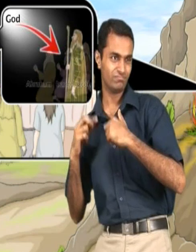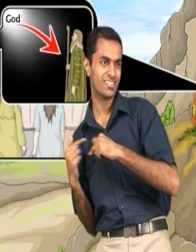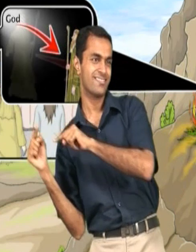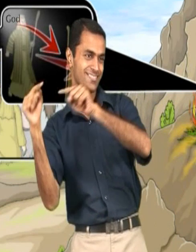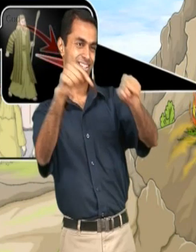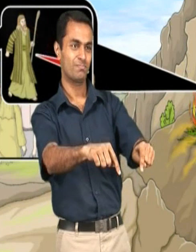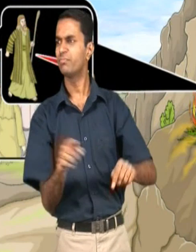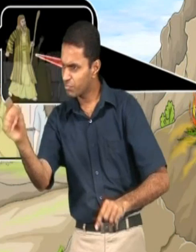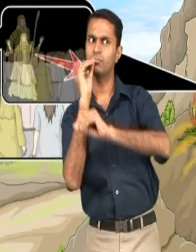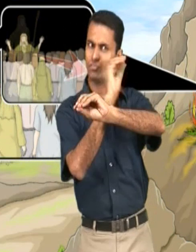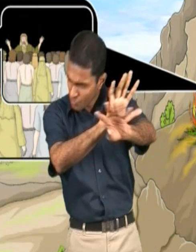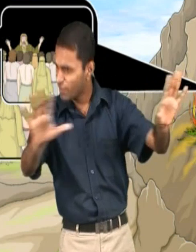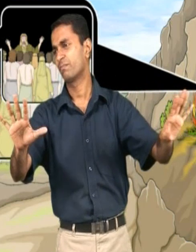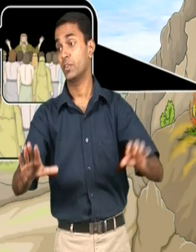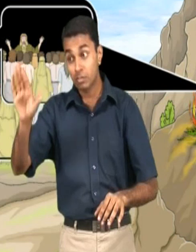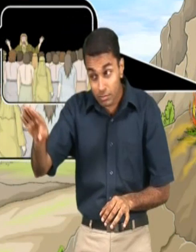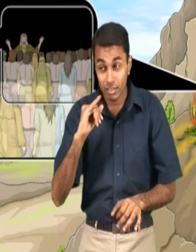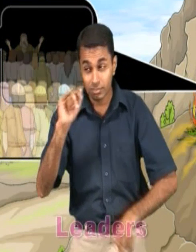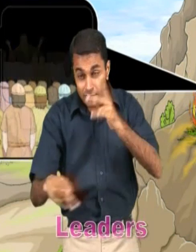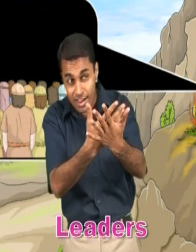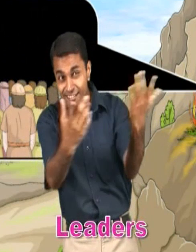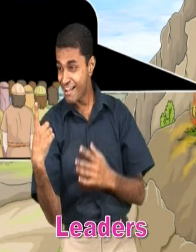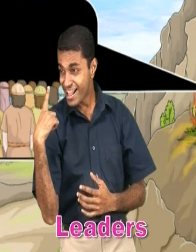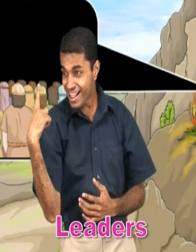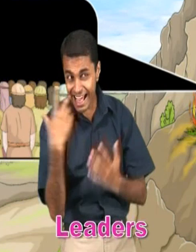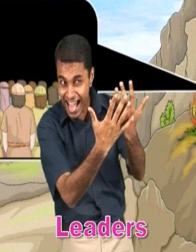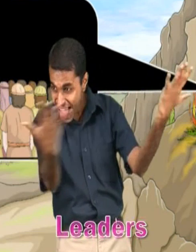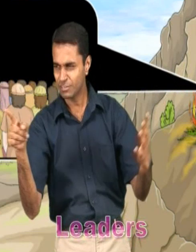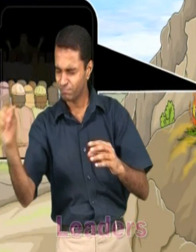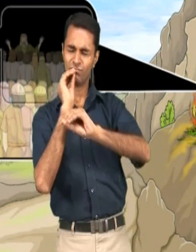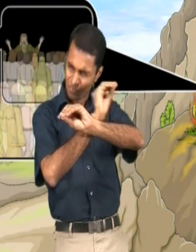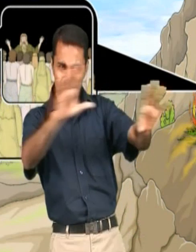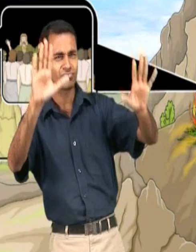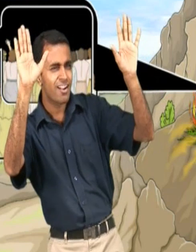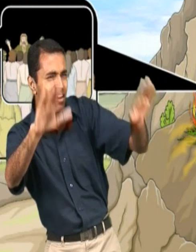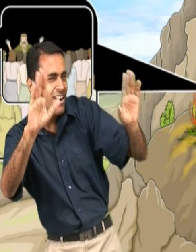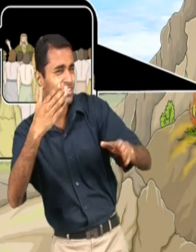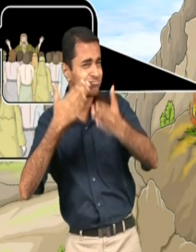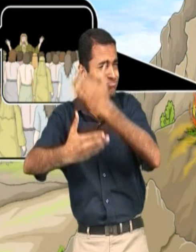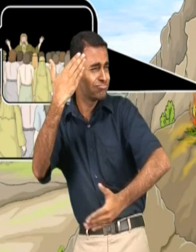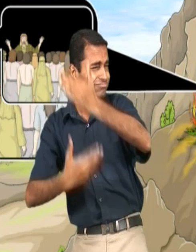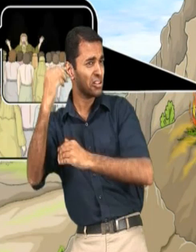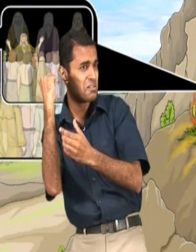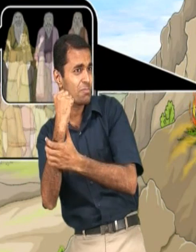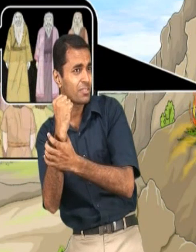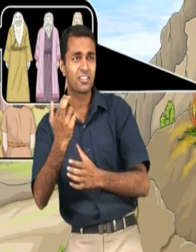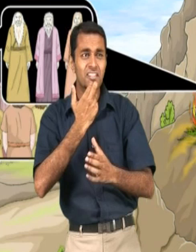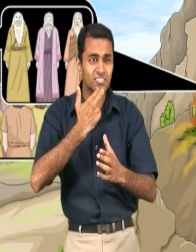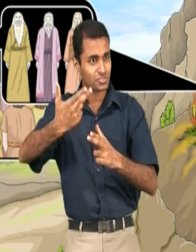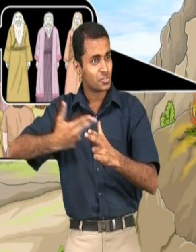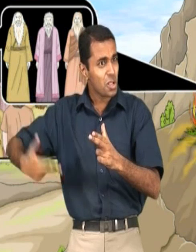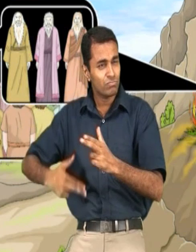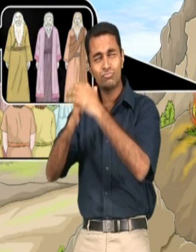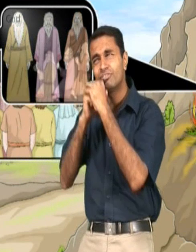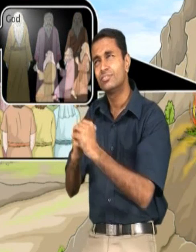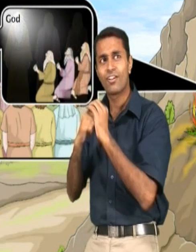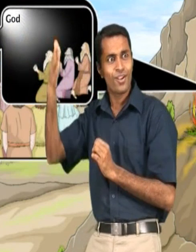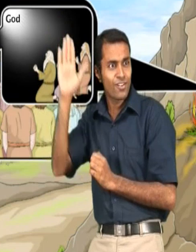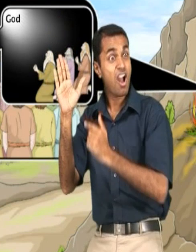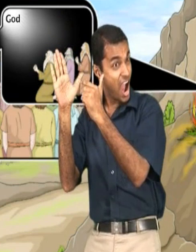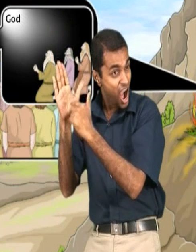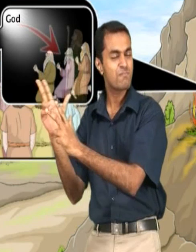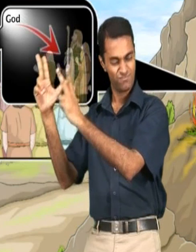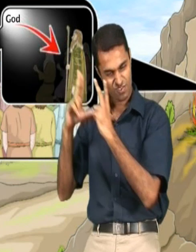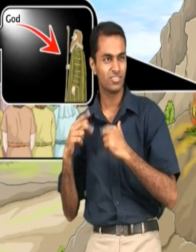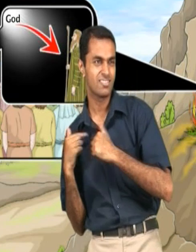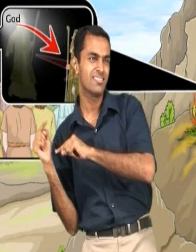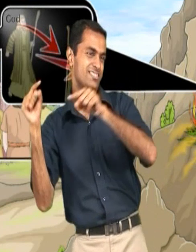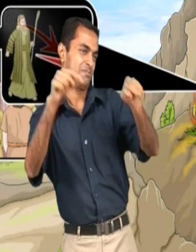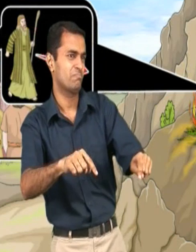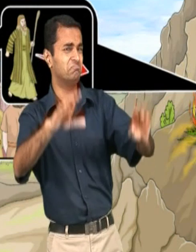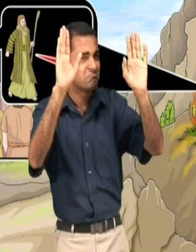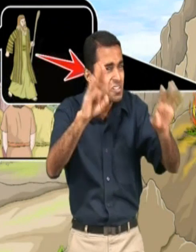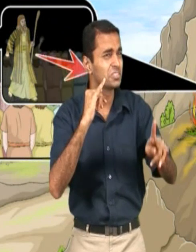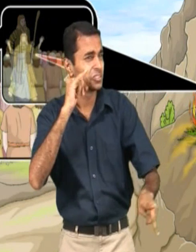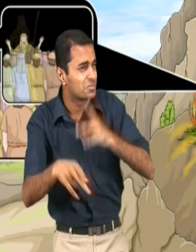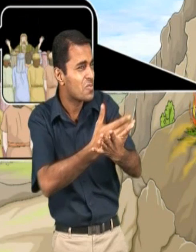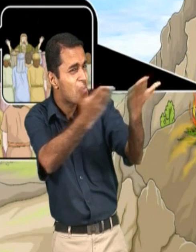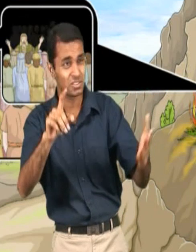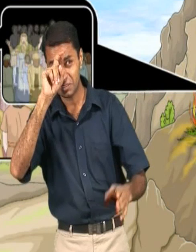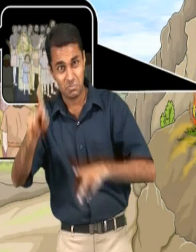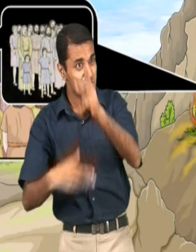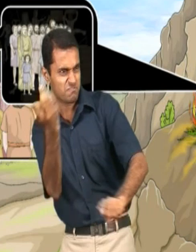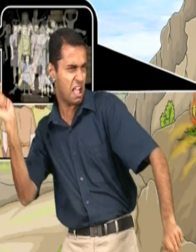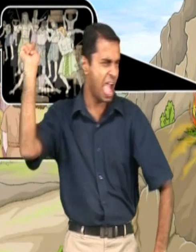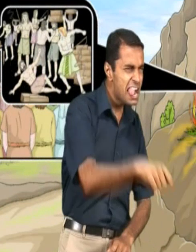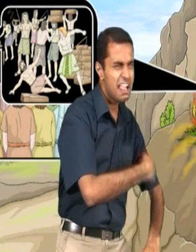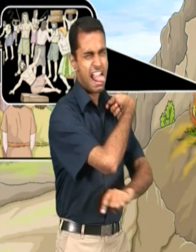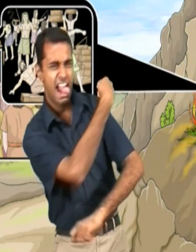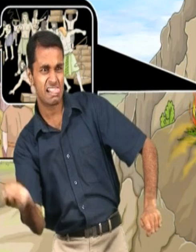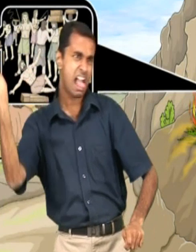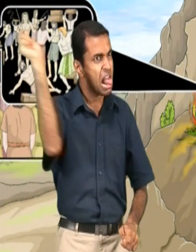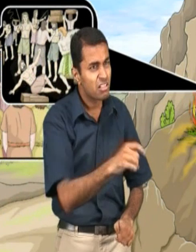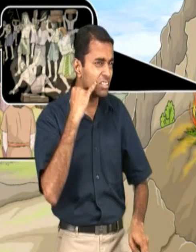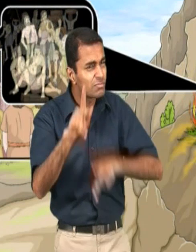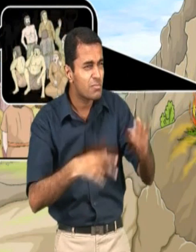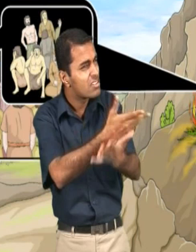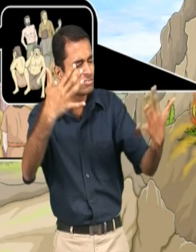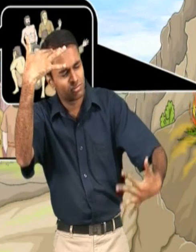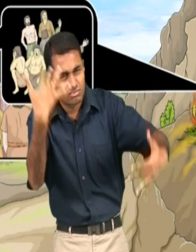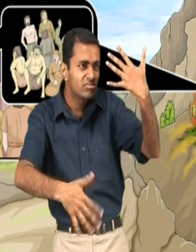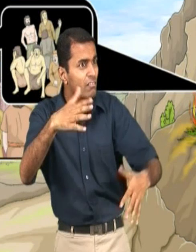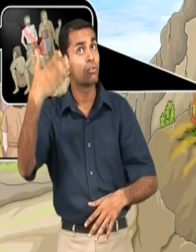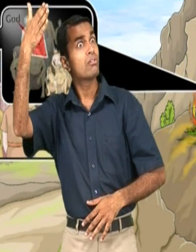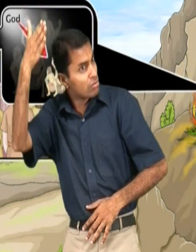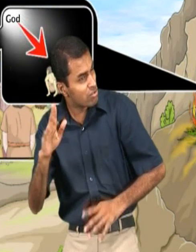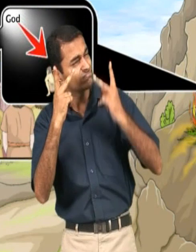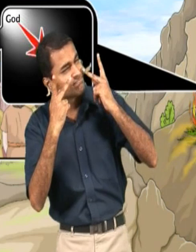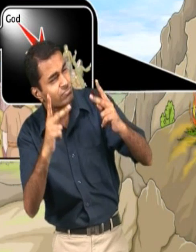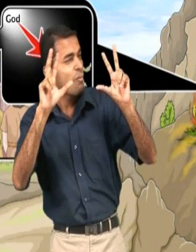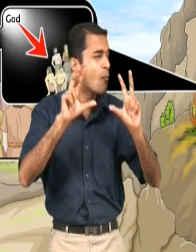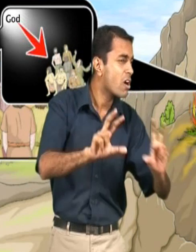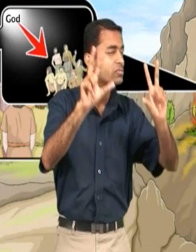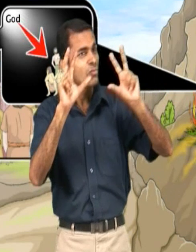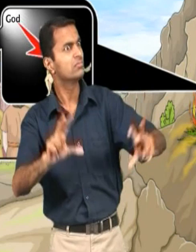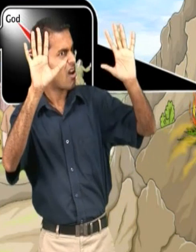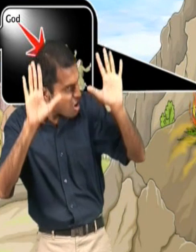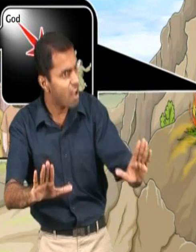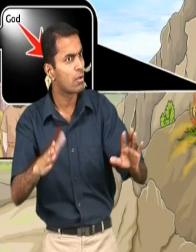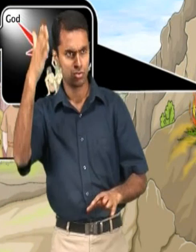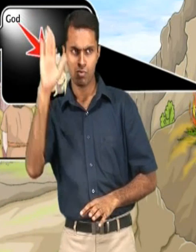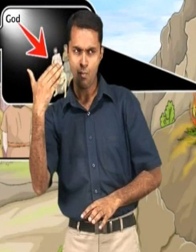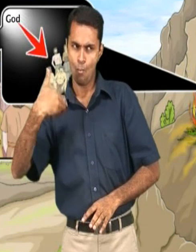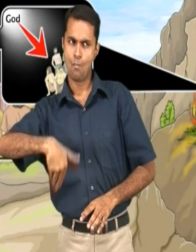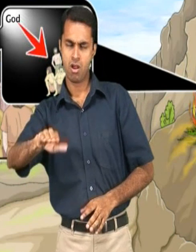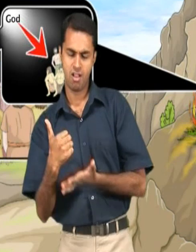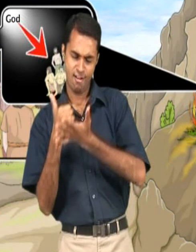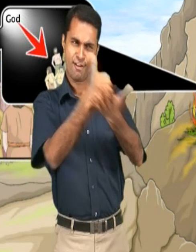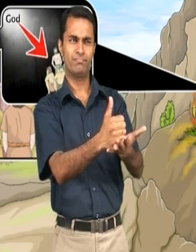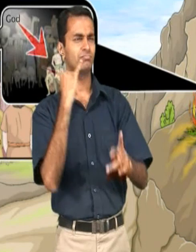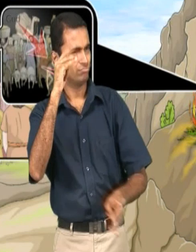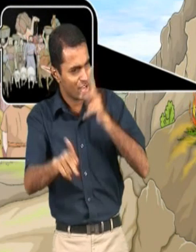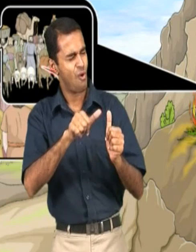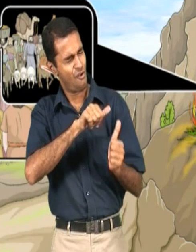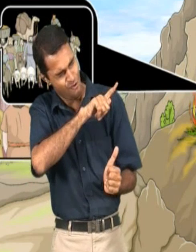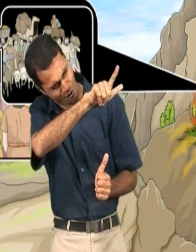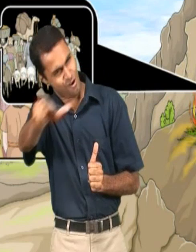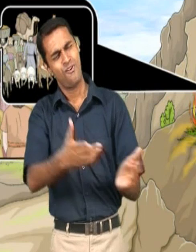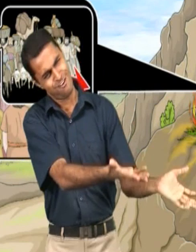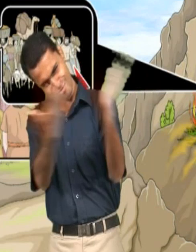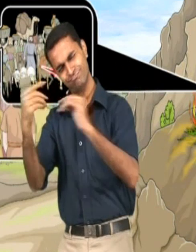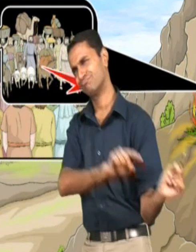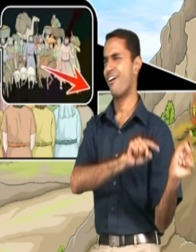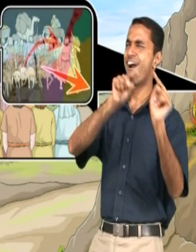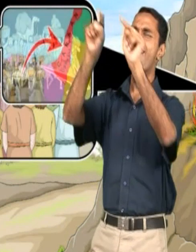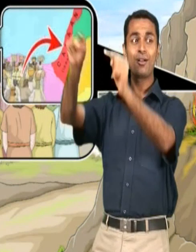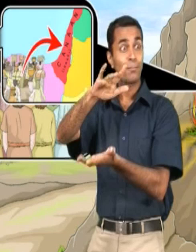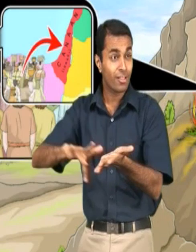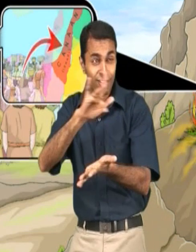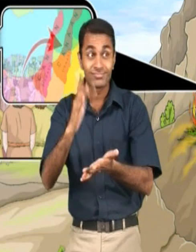Go, assemble the elders of Israel and say to them, ‘The LORD, the God of your fathers—the God of Abraham, Isaac, and Jacob—has appeared to me and said: I have surely attended to you and have seen what has been done to you in Egypt.